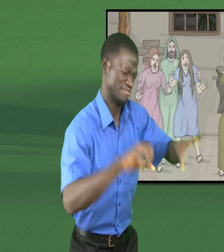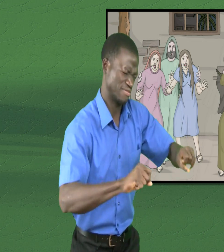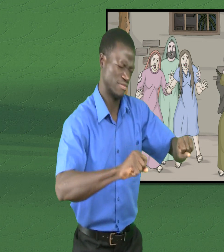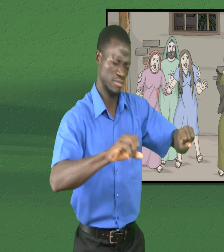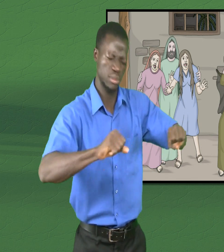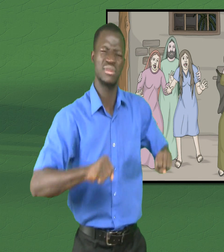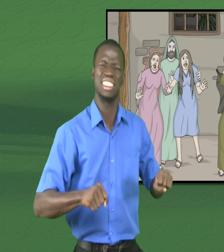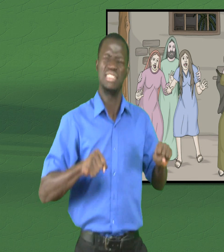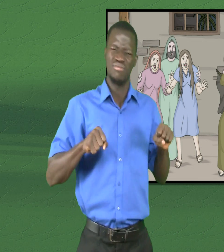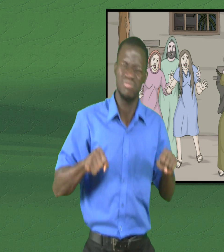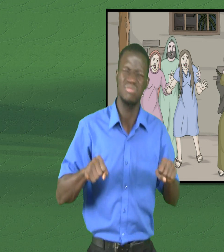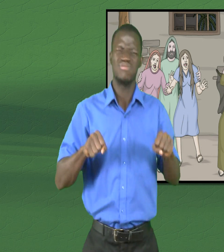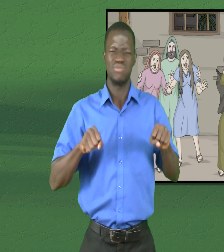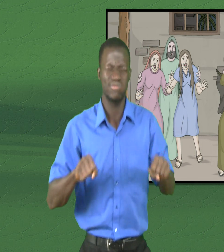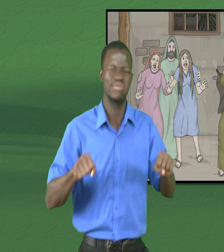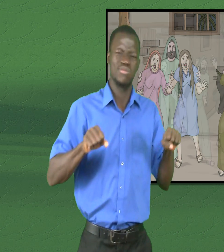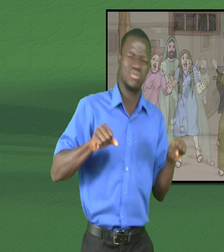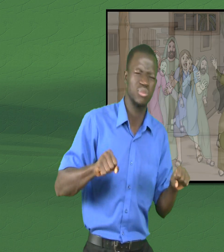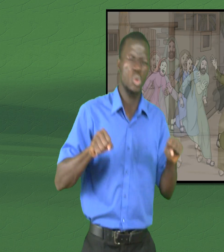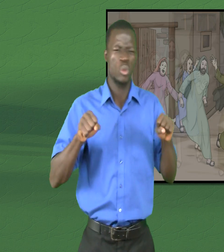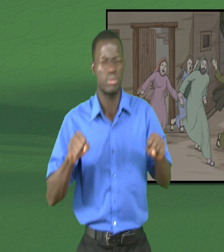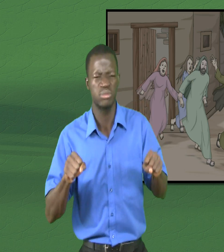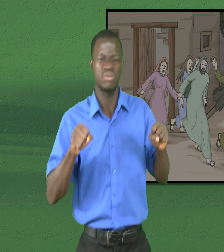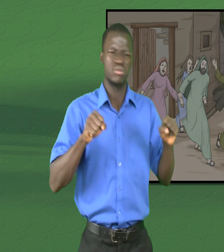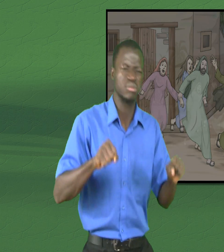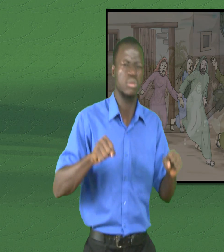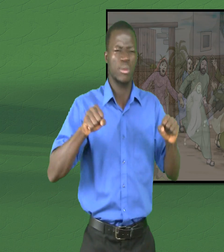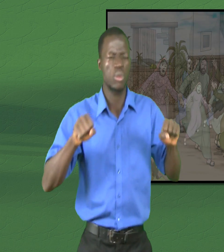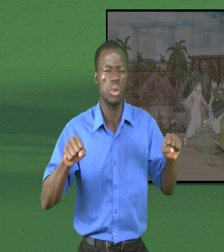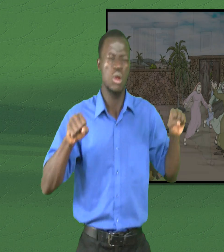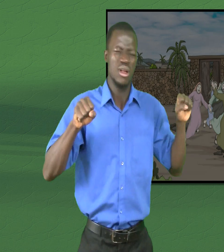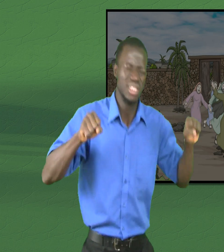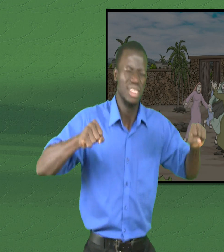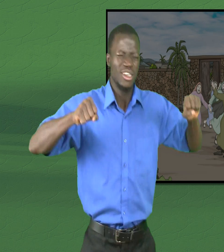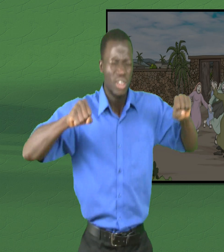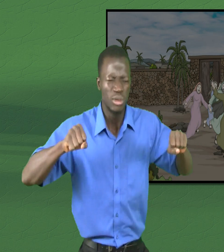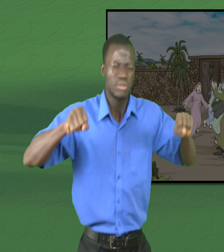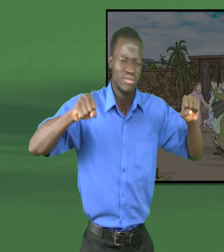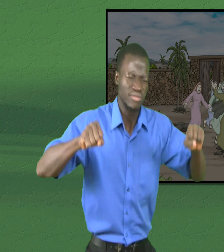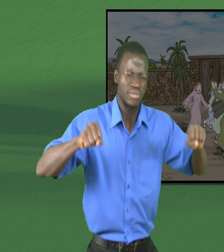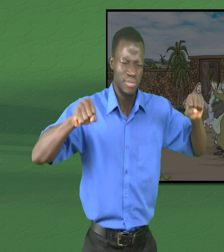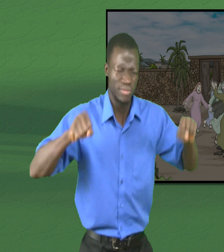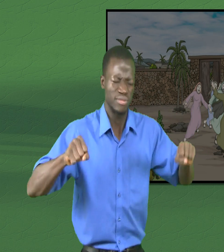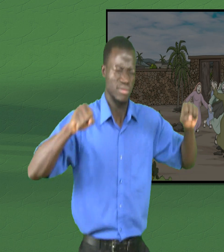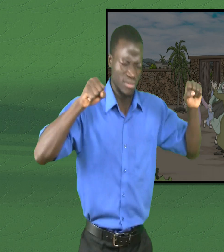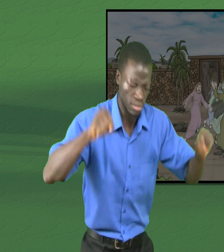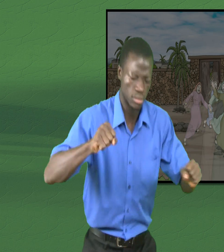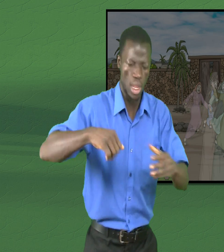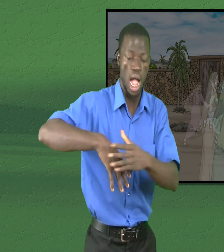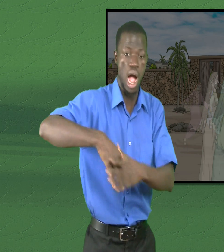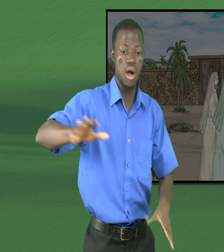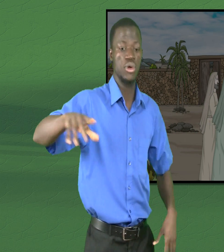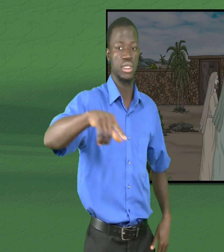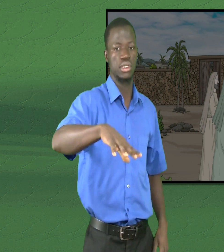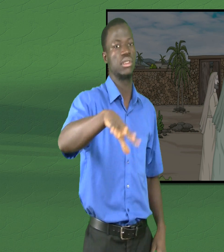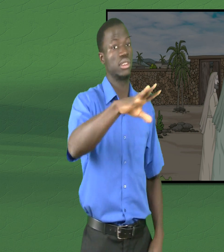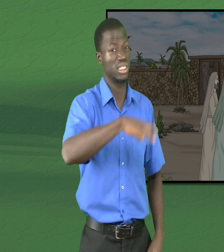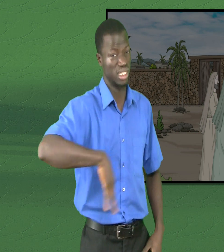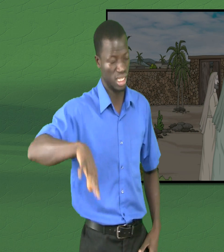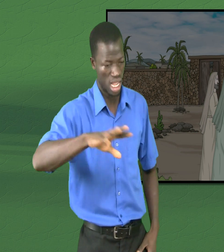And they led them safely out of the city, because of the LORD’s compassion for them.